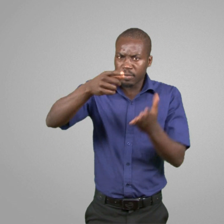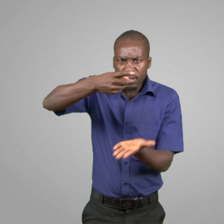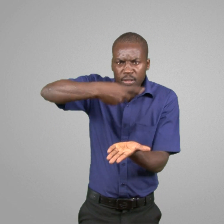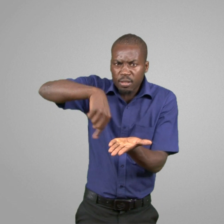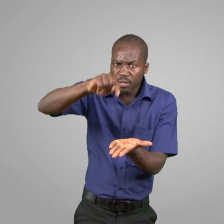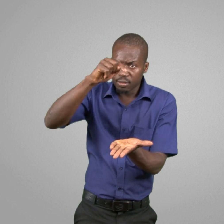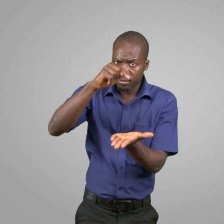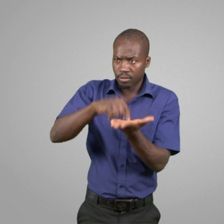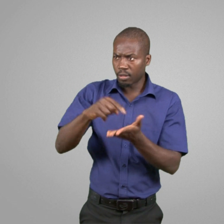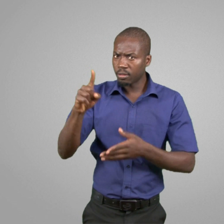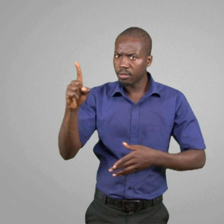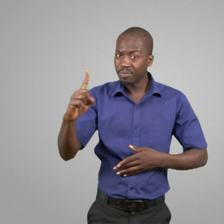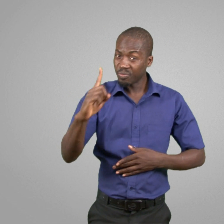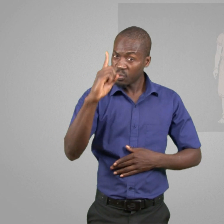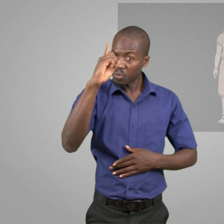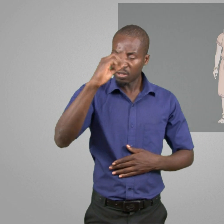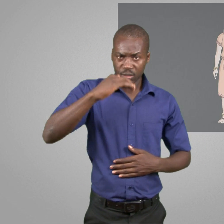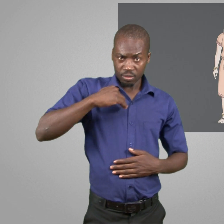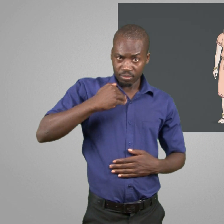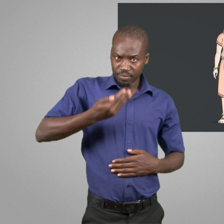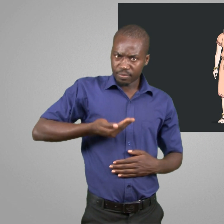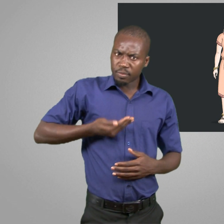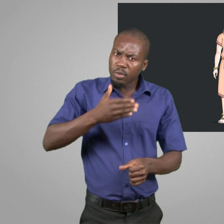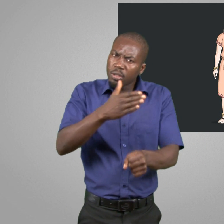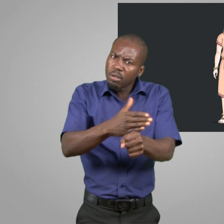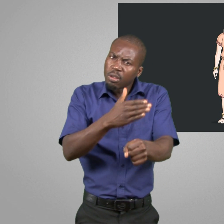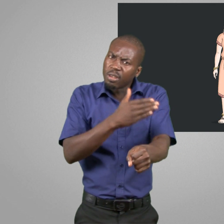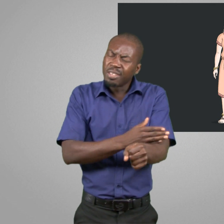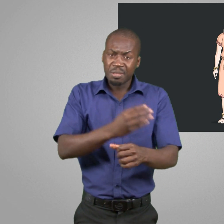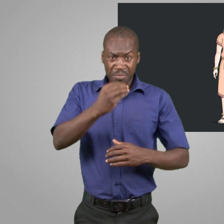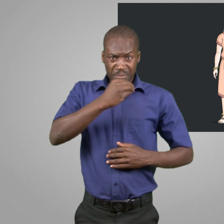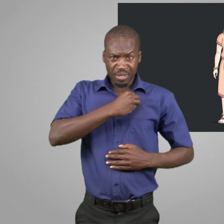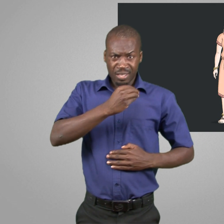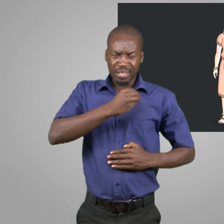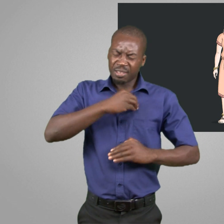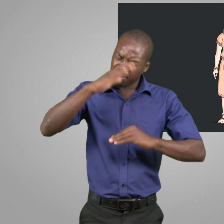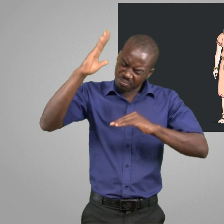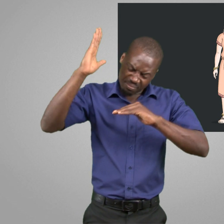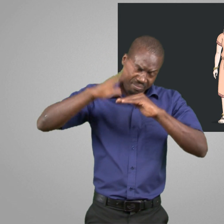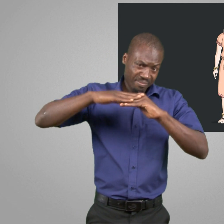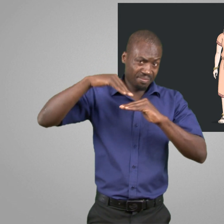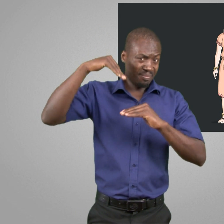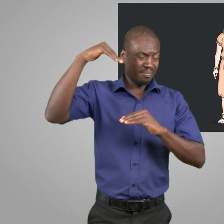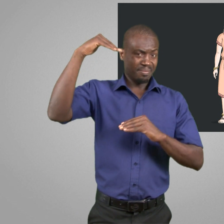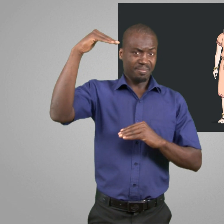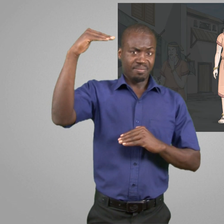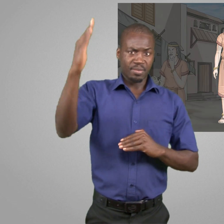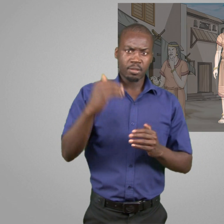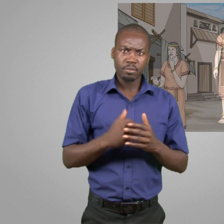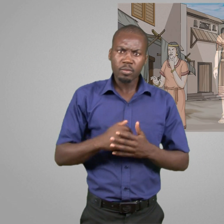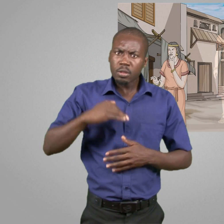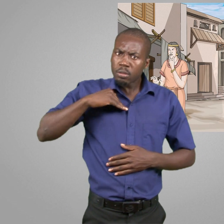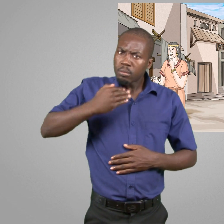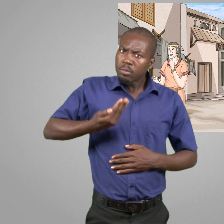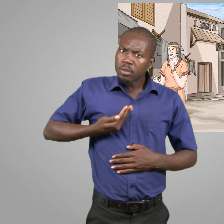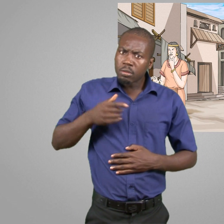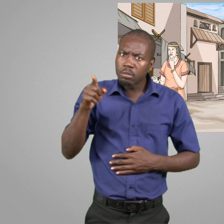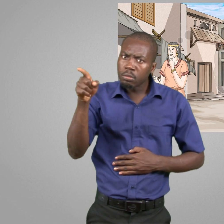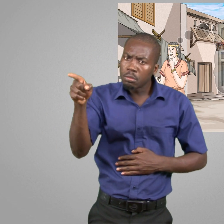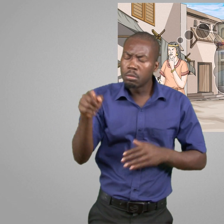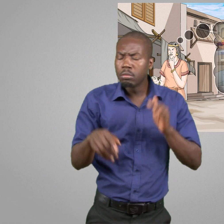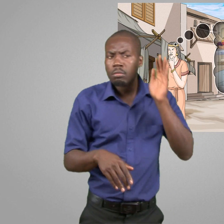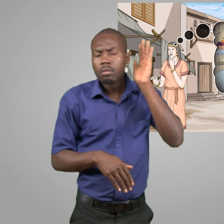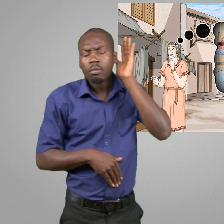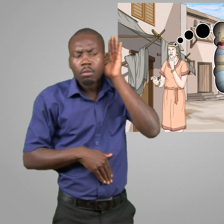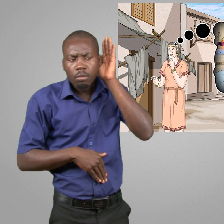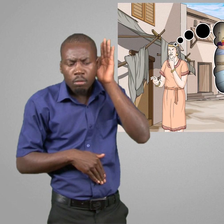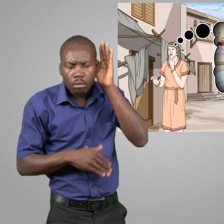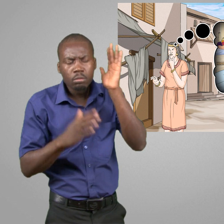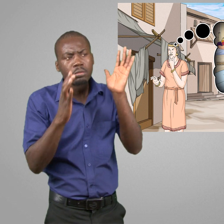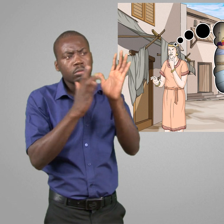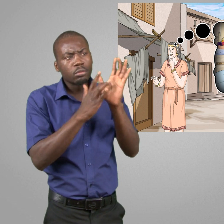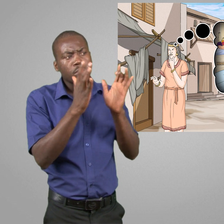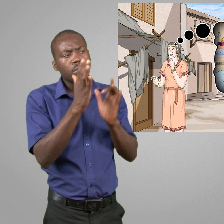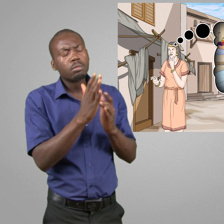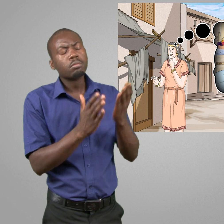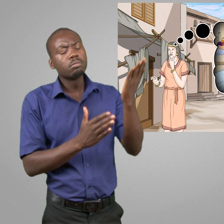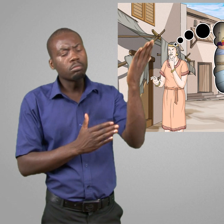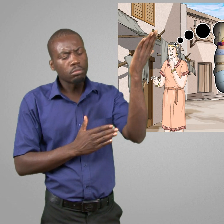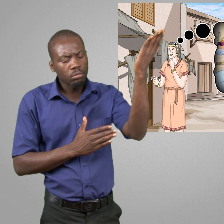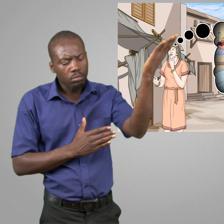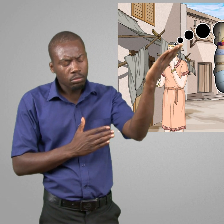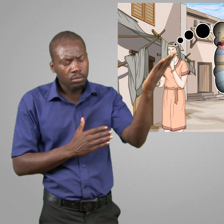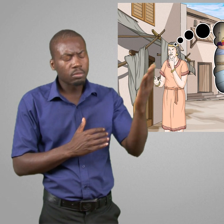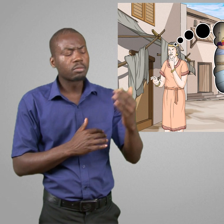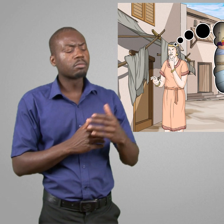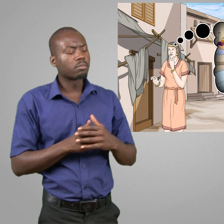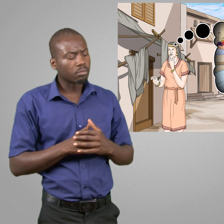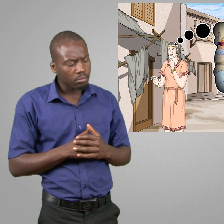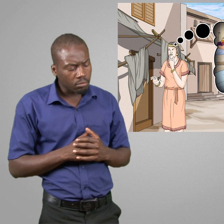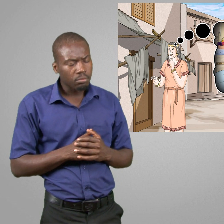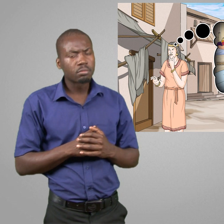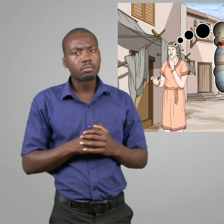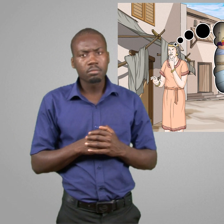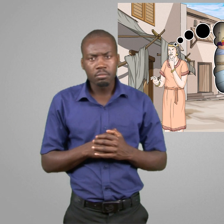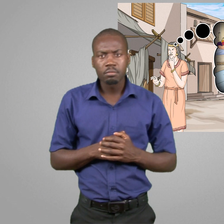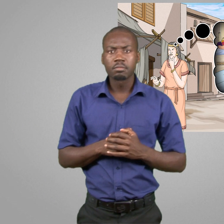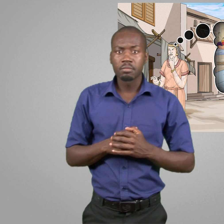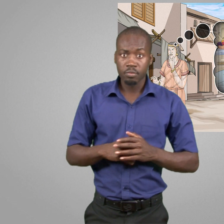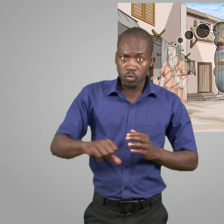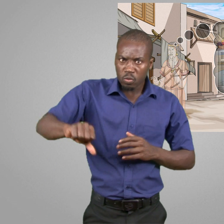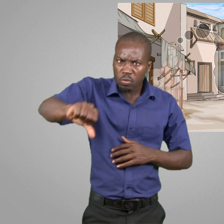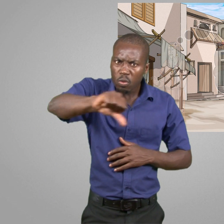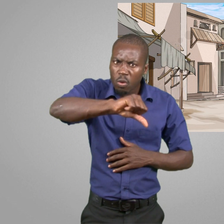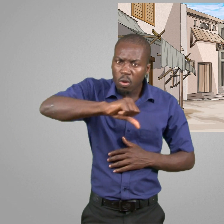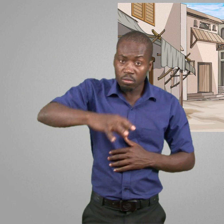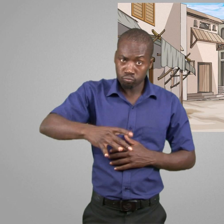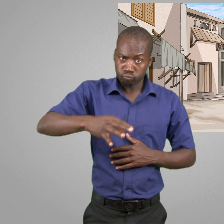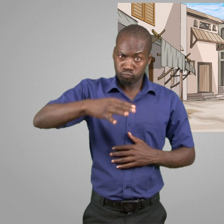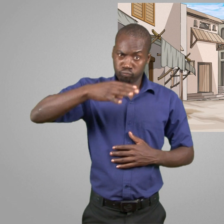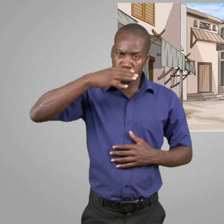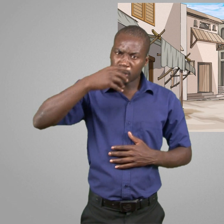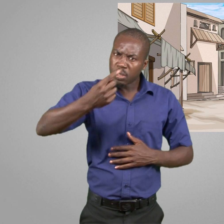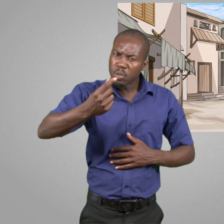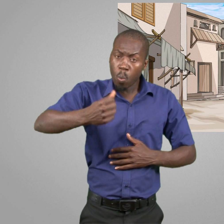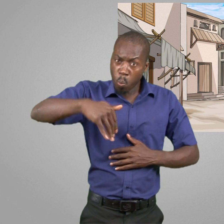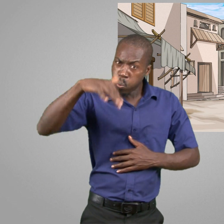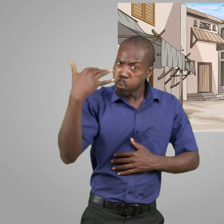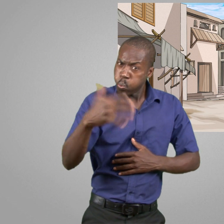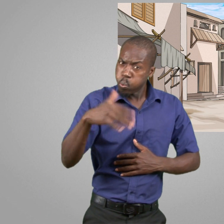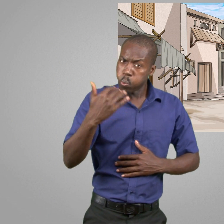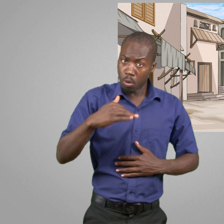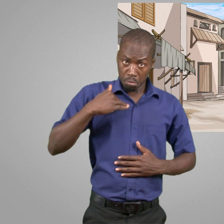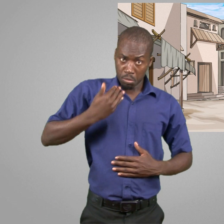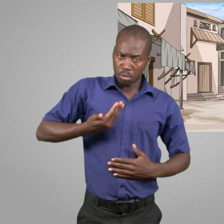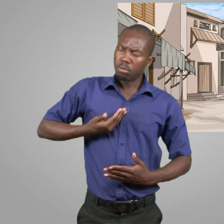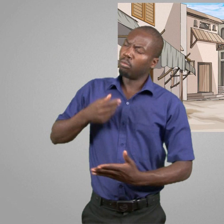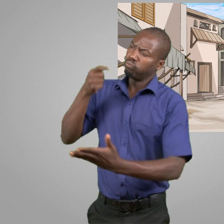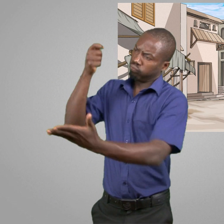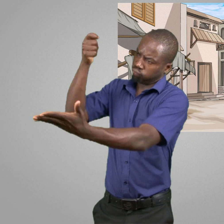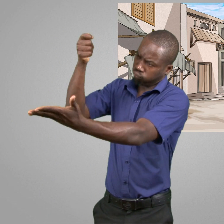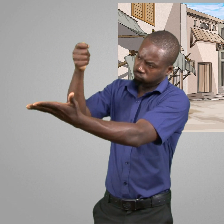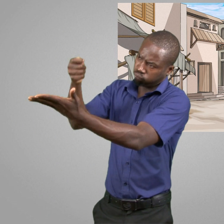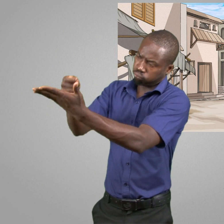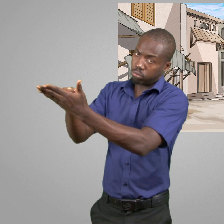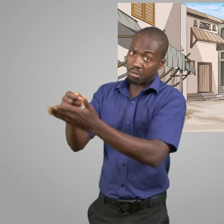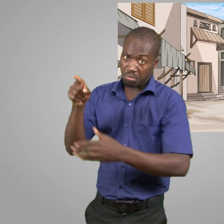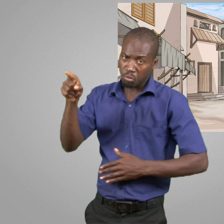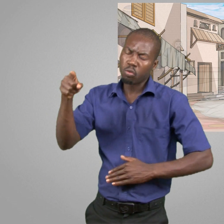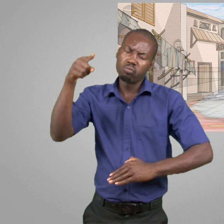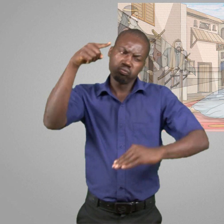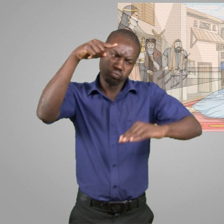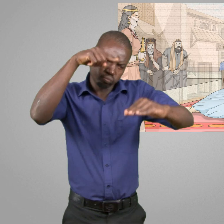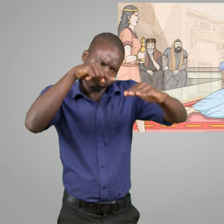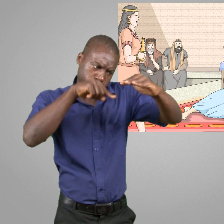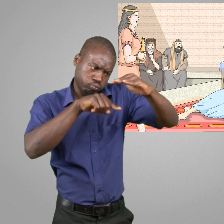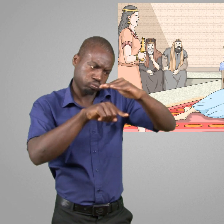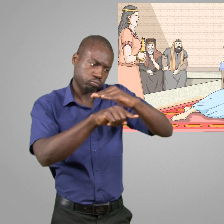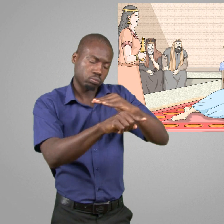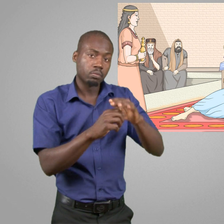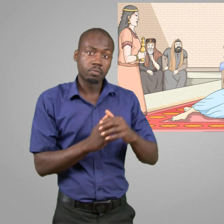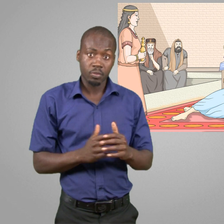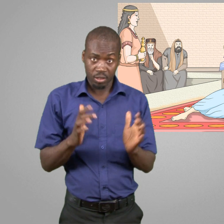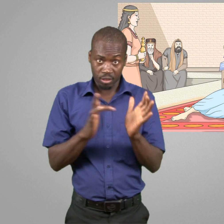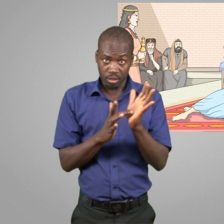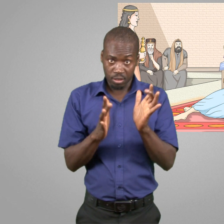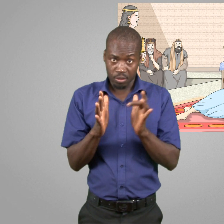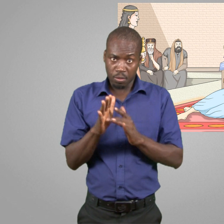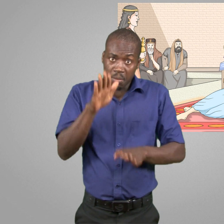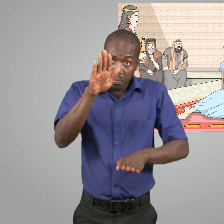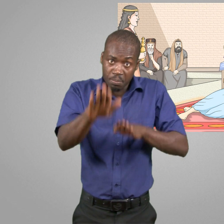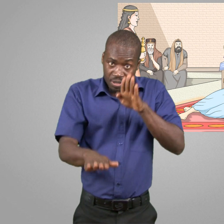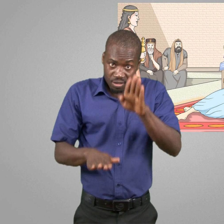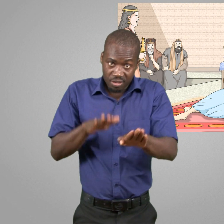When a sinful woman from that town learned that Jesus was dining there, she brought an alabaster jar of perfume.